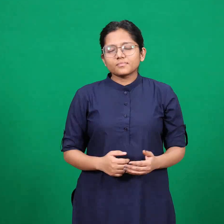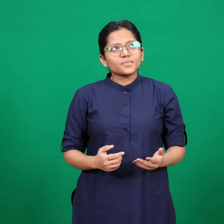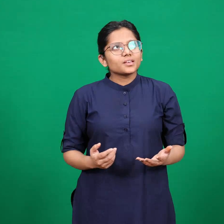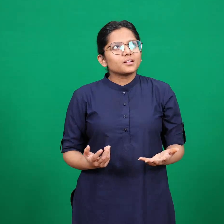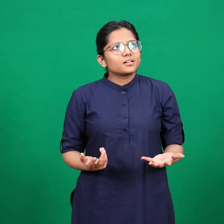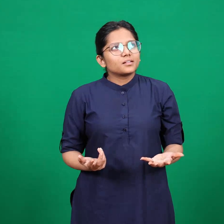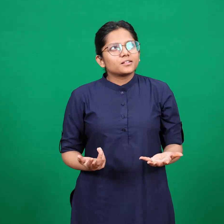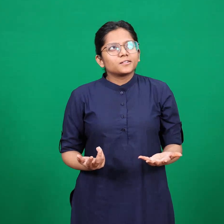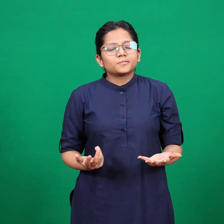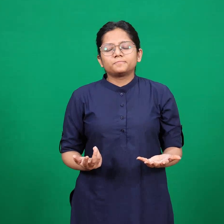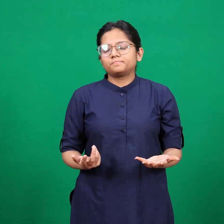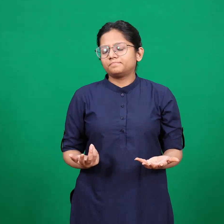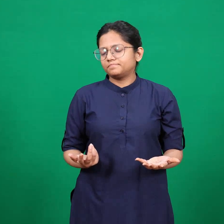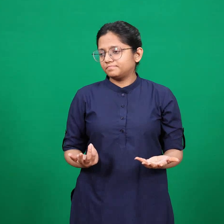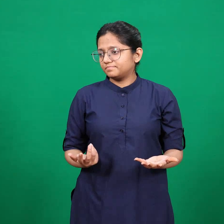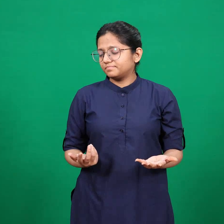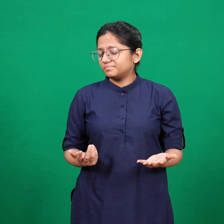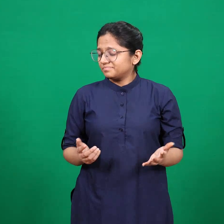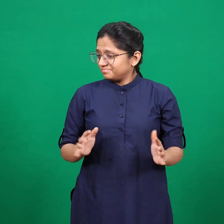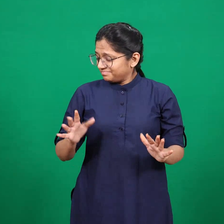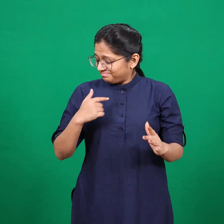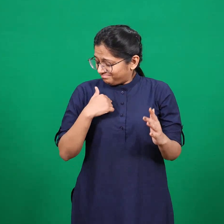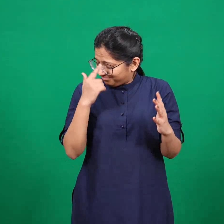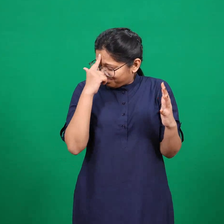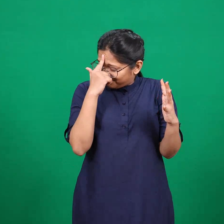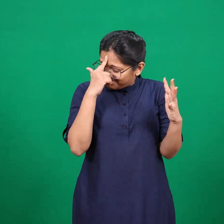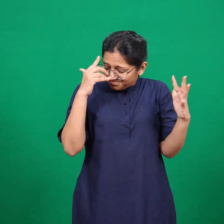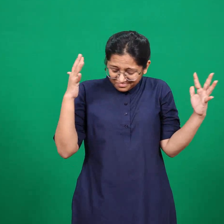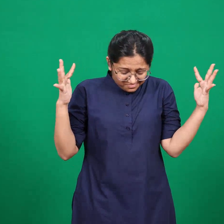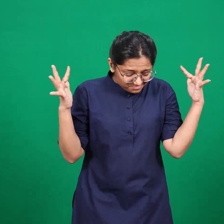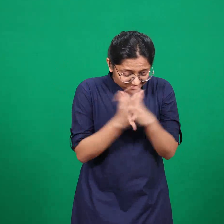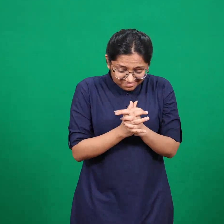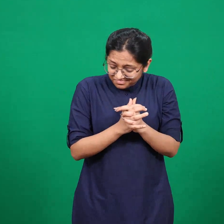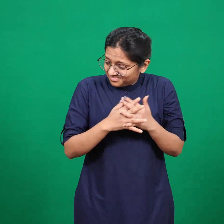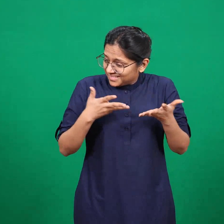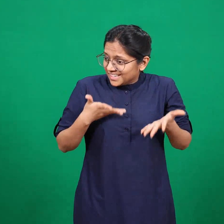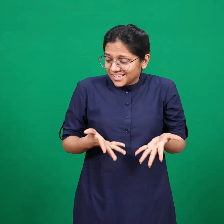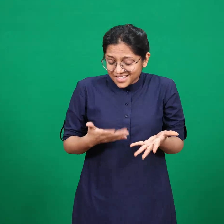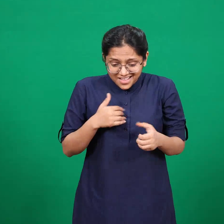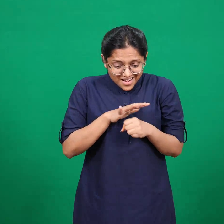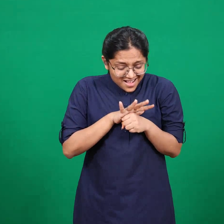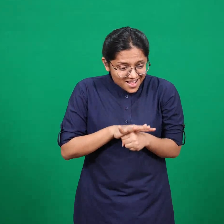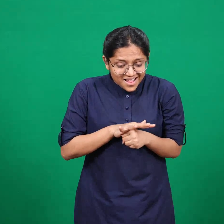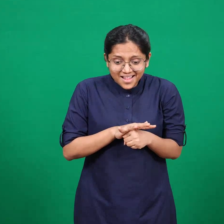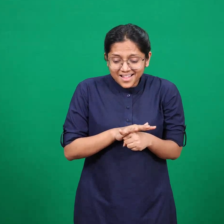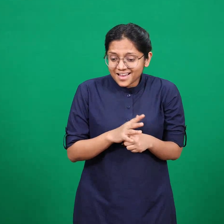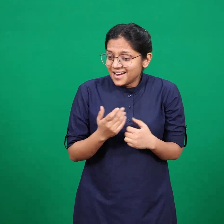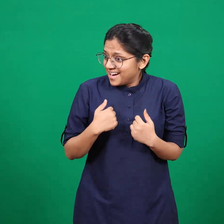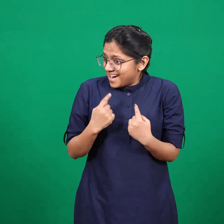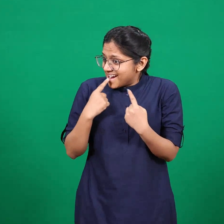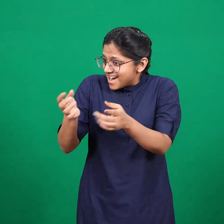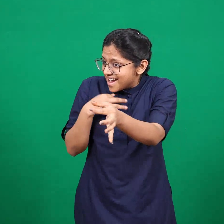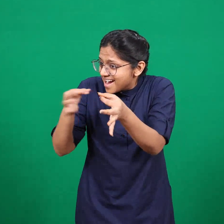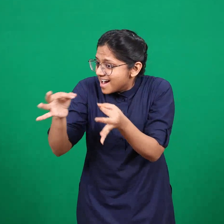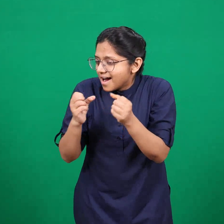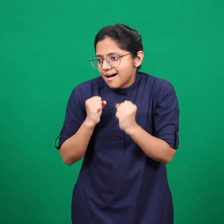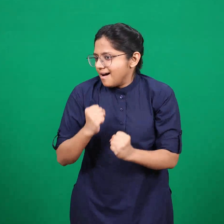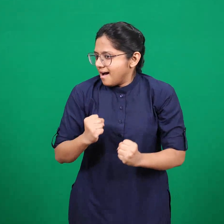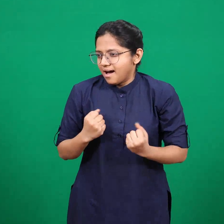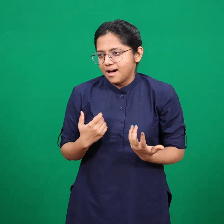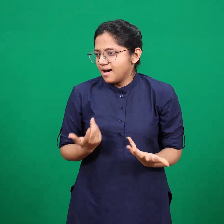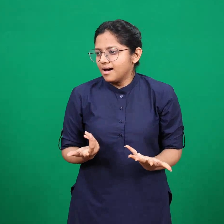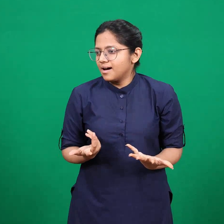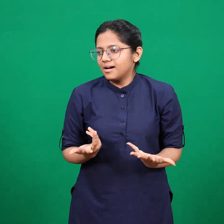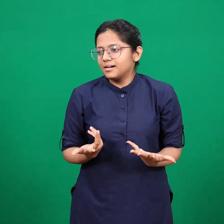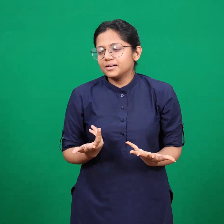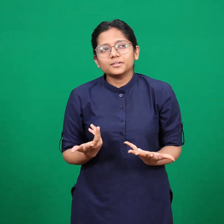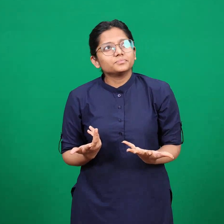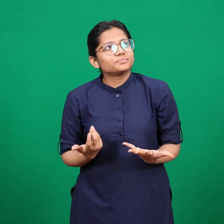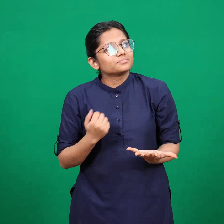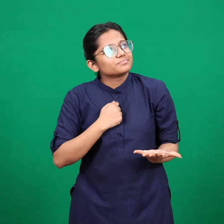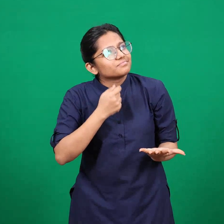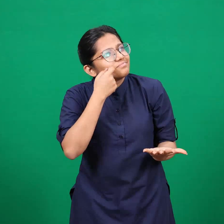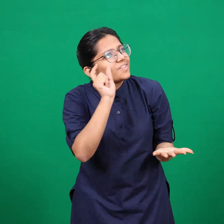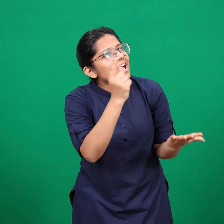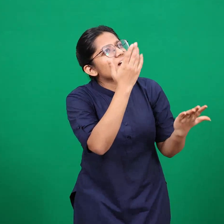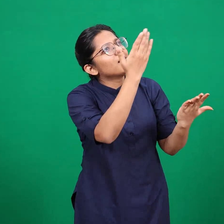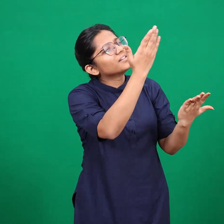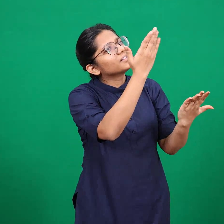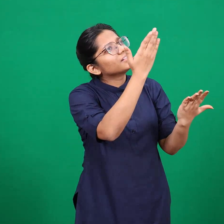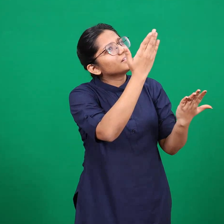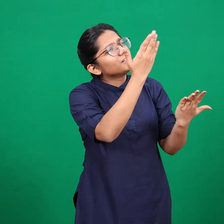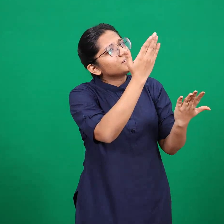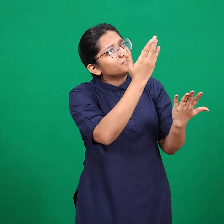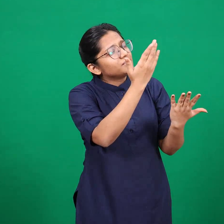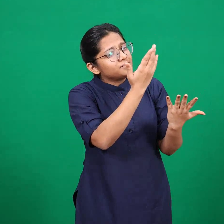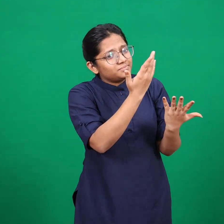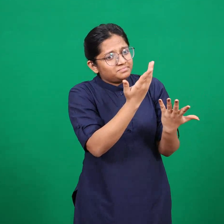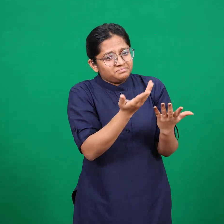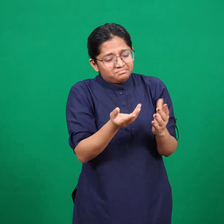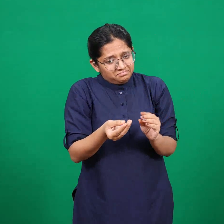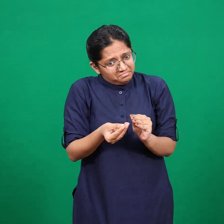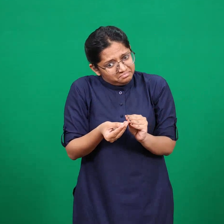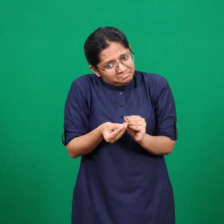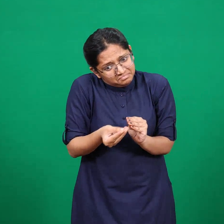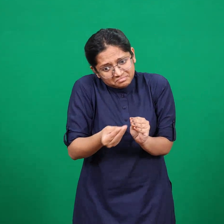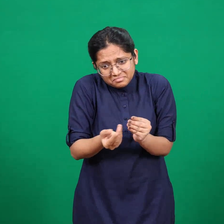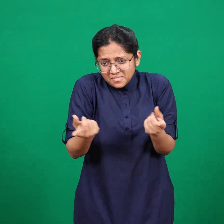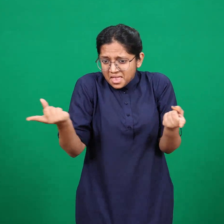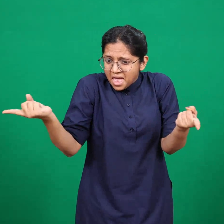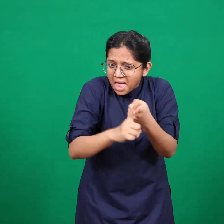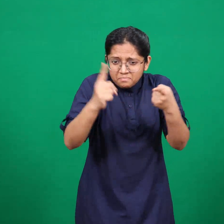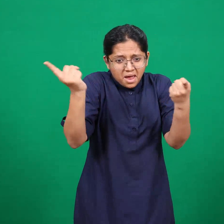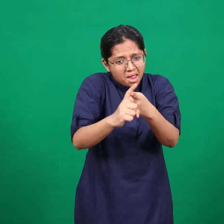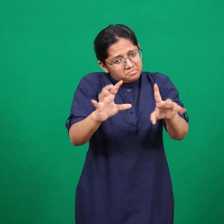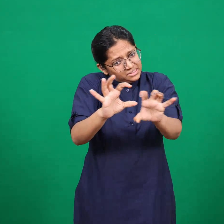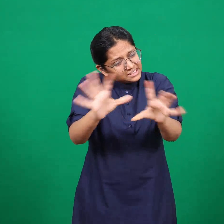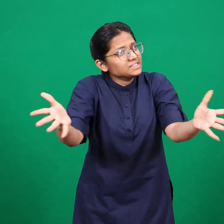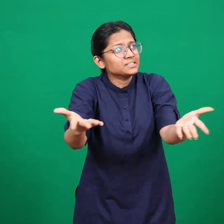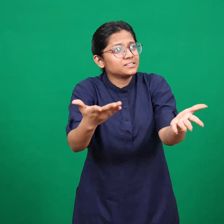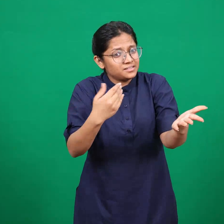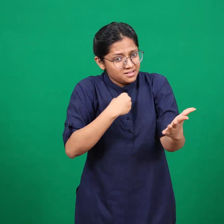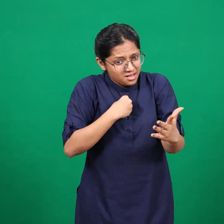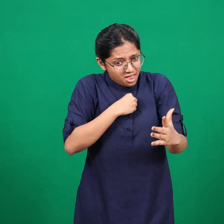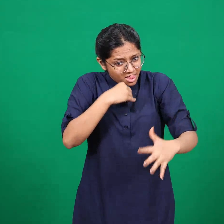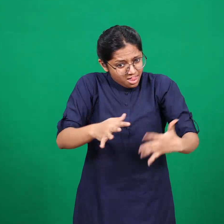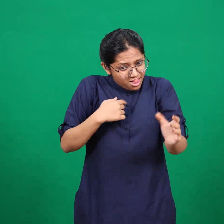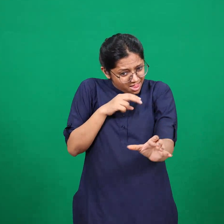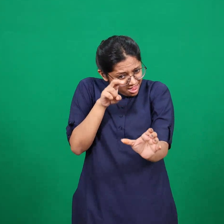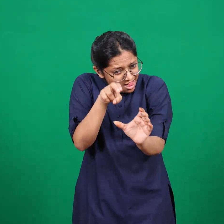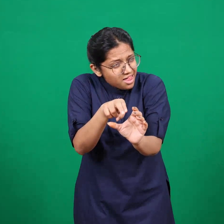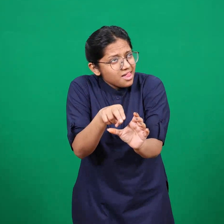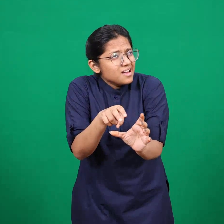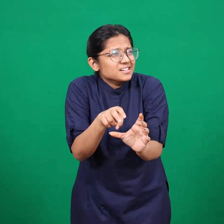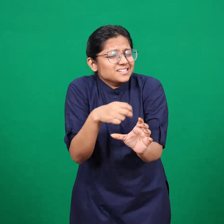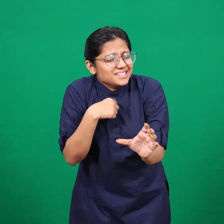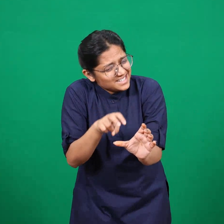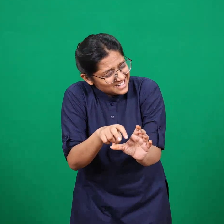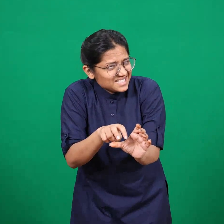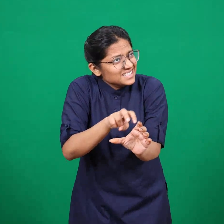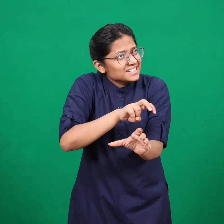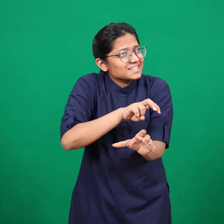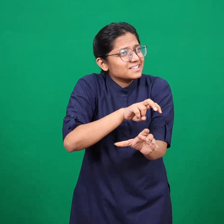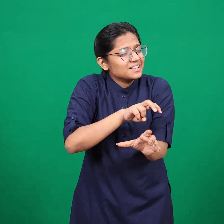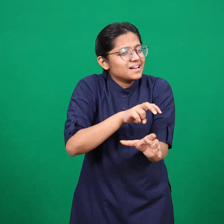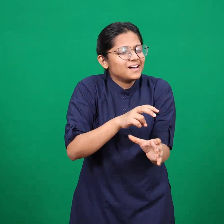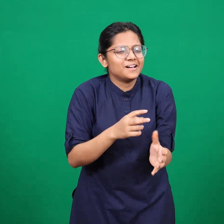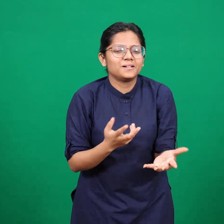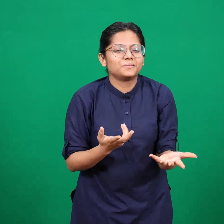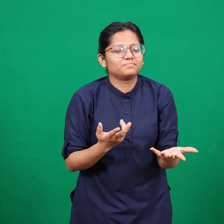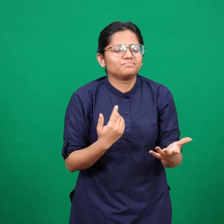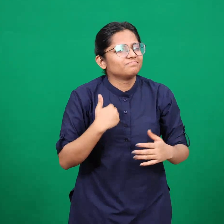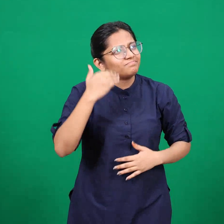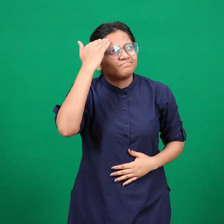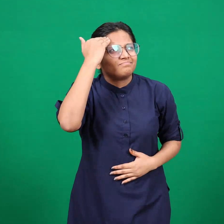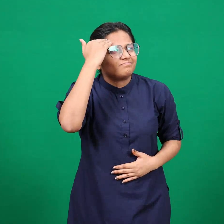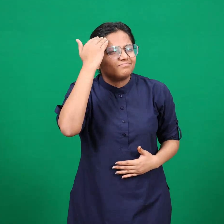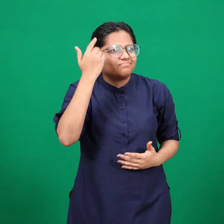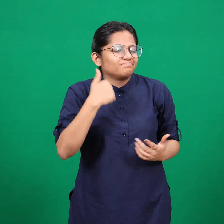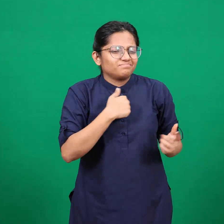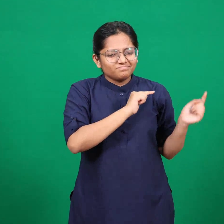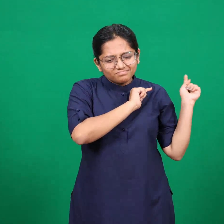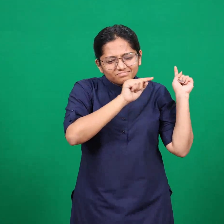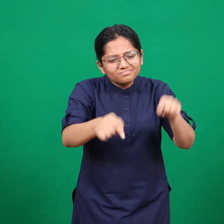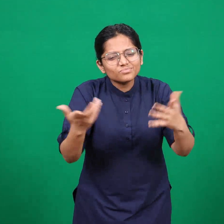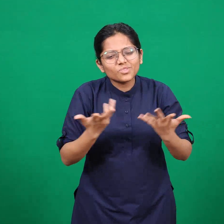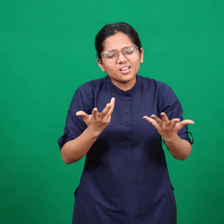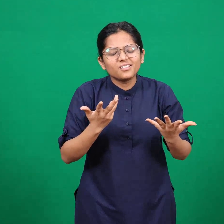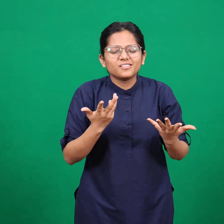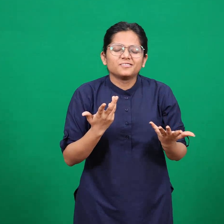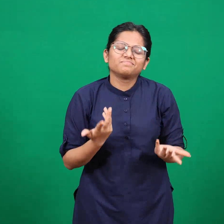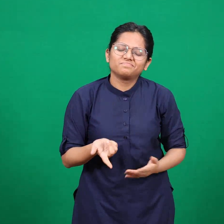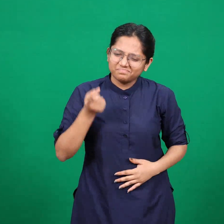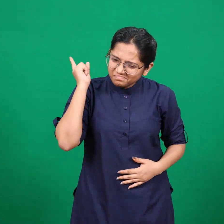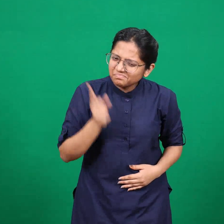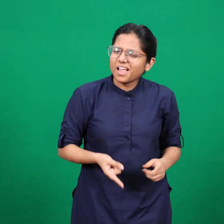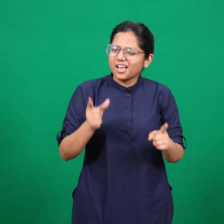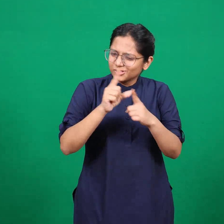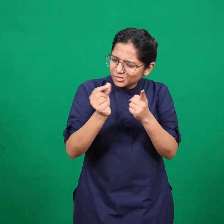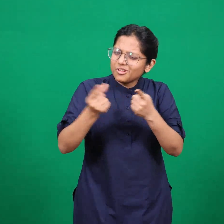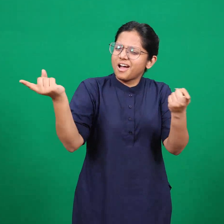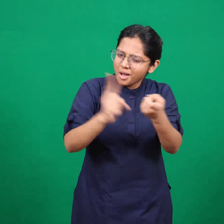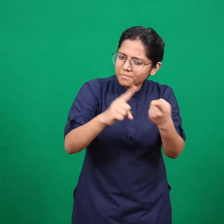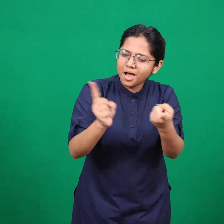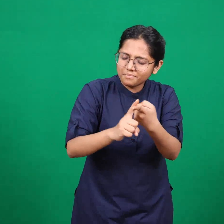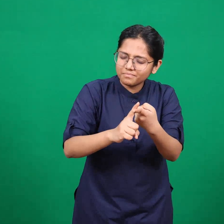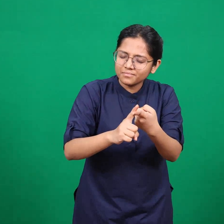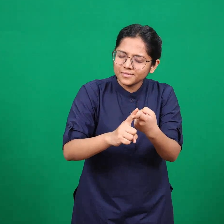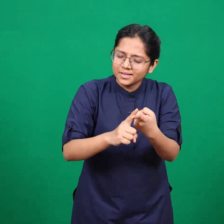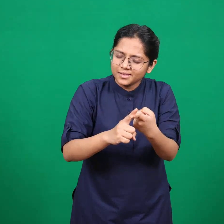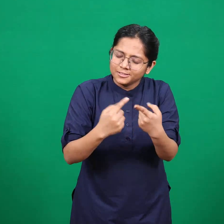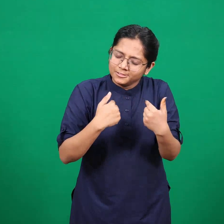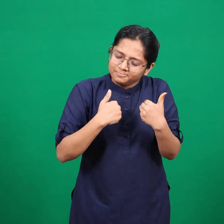Now My soul is troubled, and what shall I say? ' Father, save Me from this hour '? No, it is for this purpose that I have come to this hour.